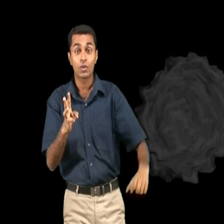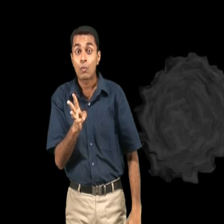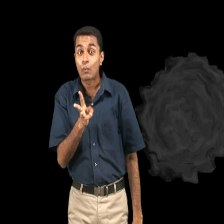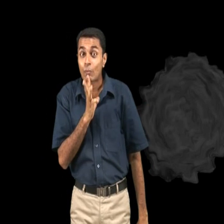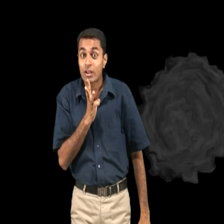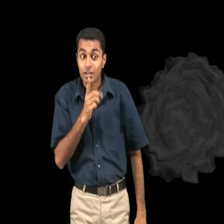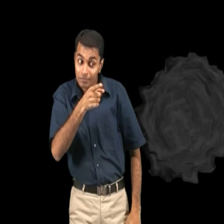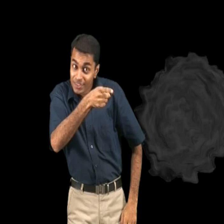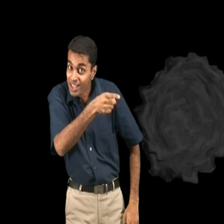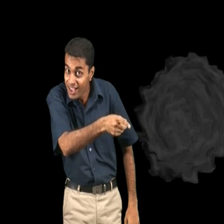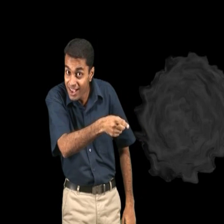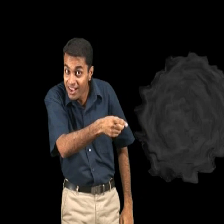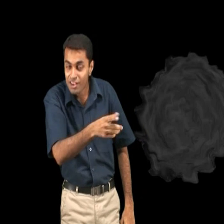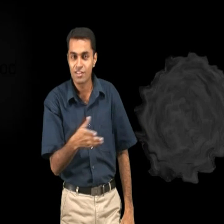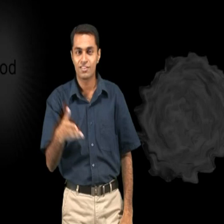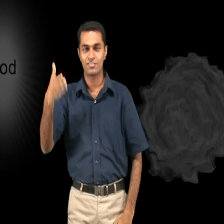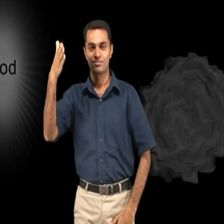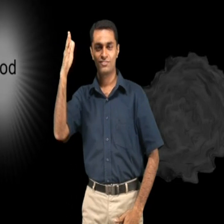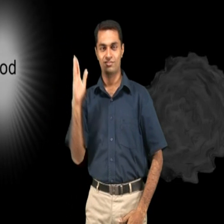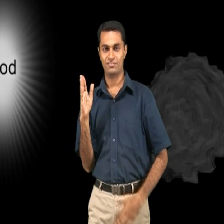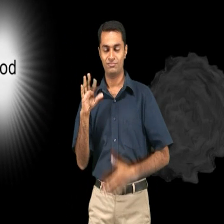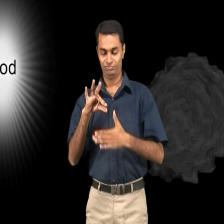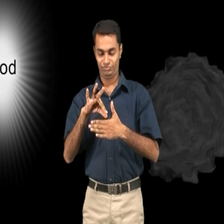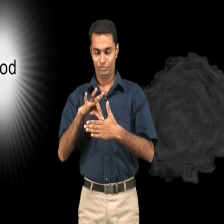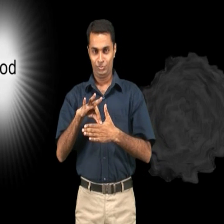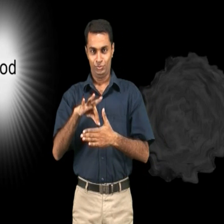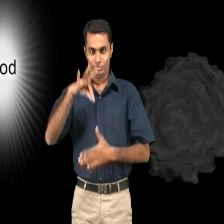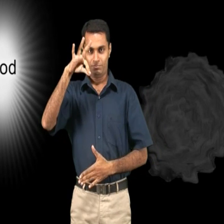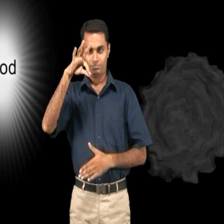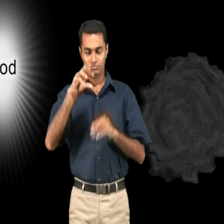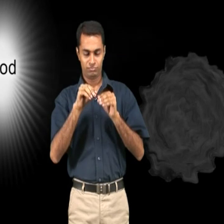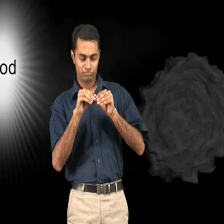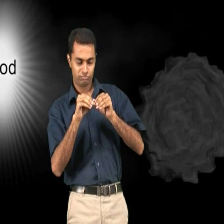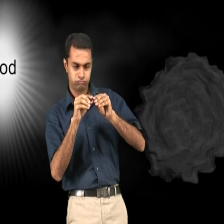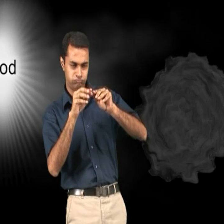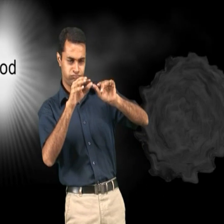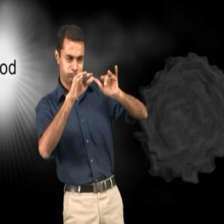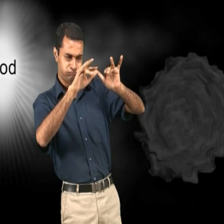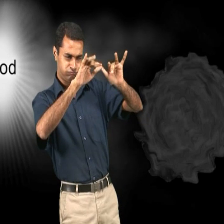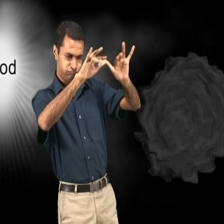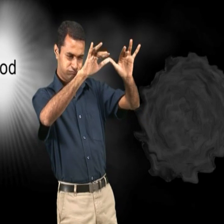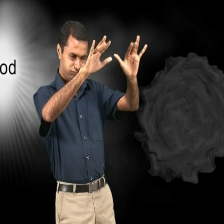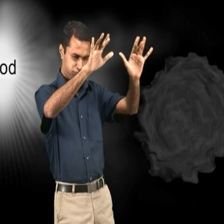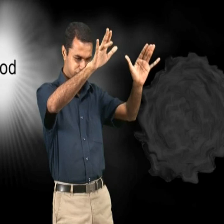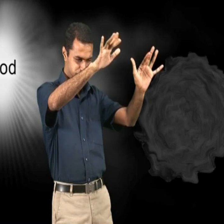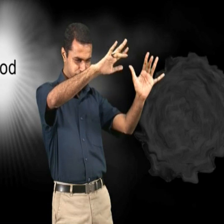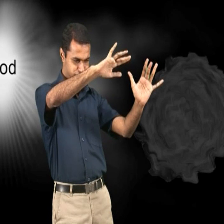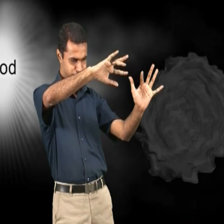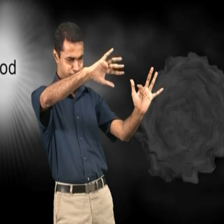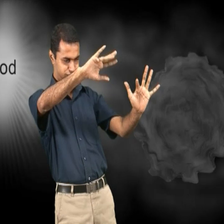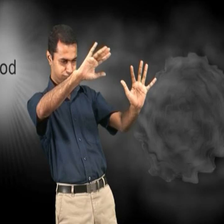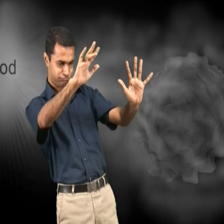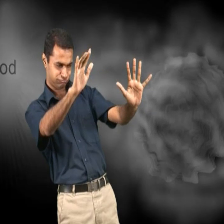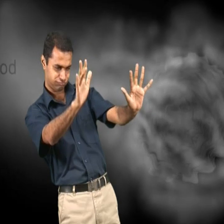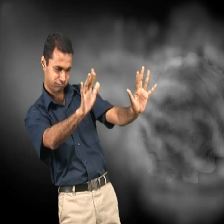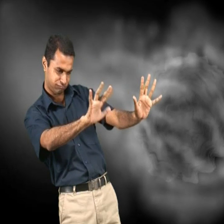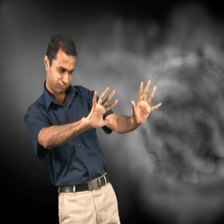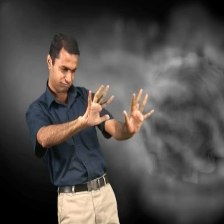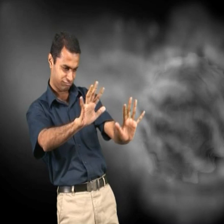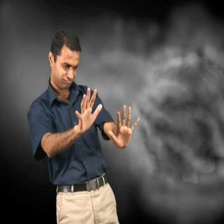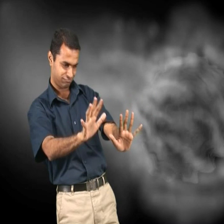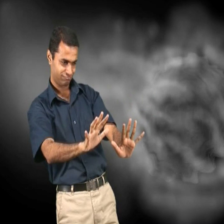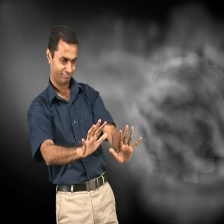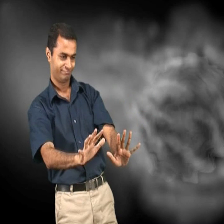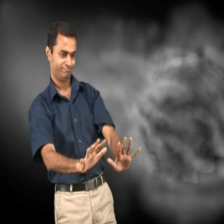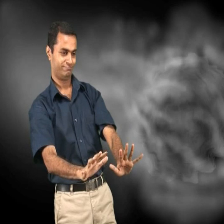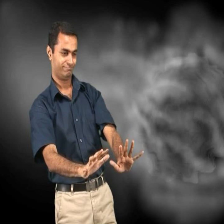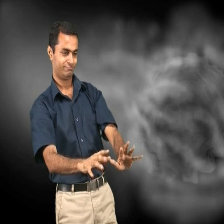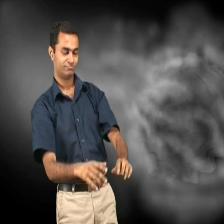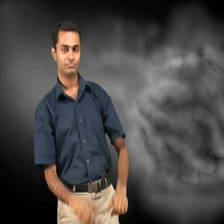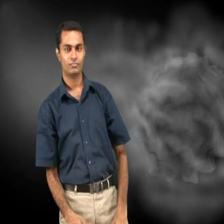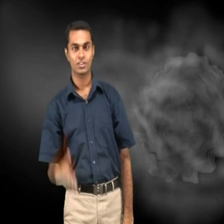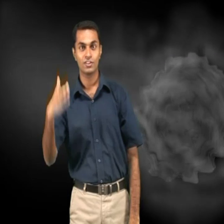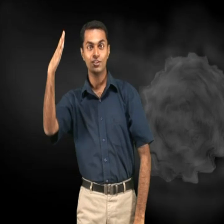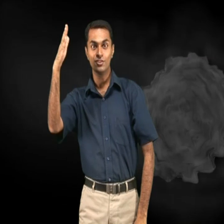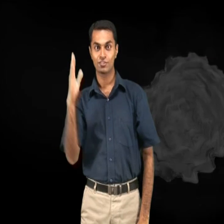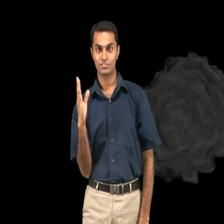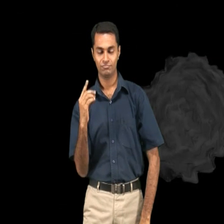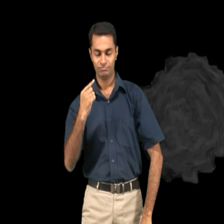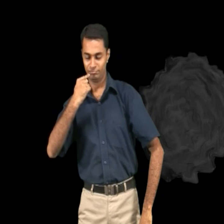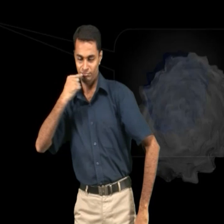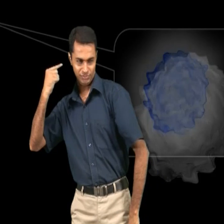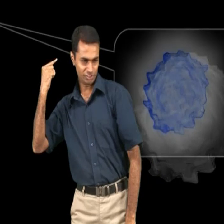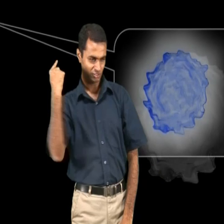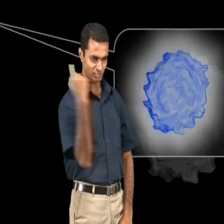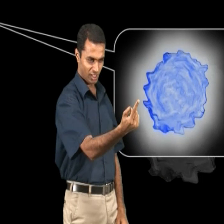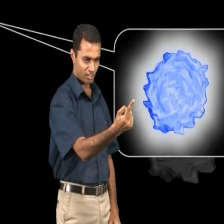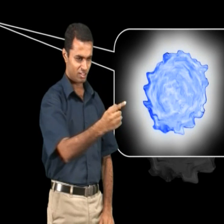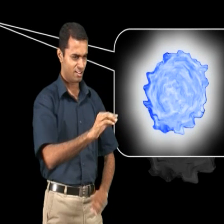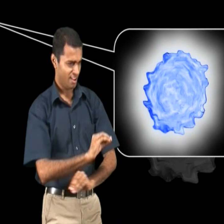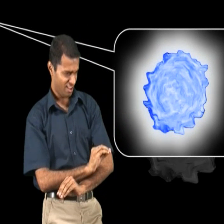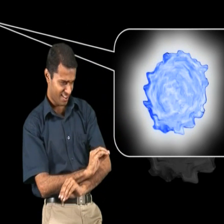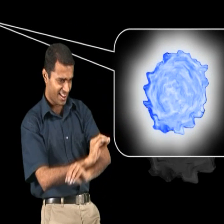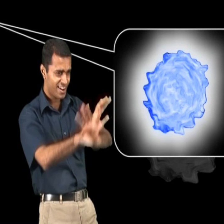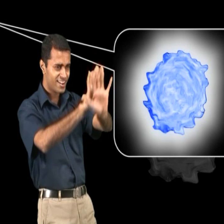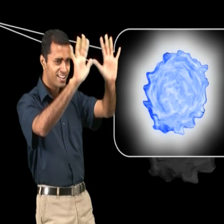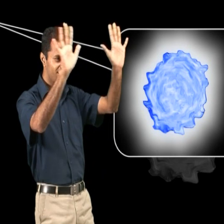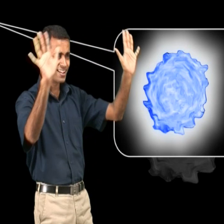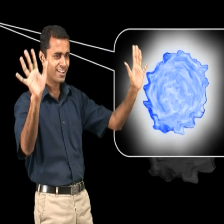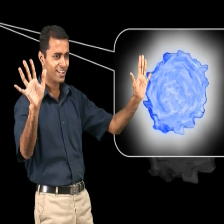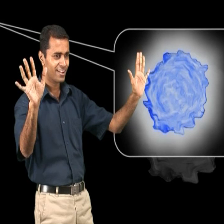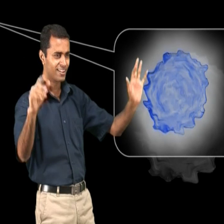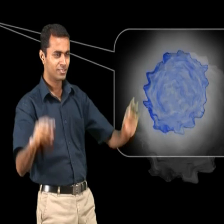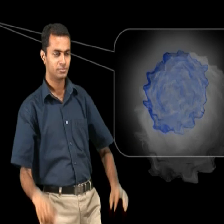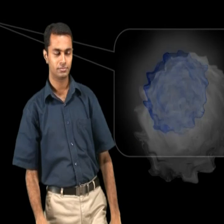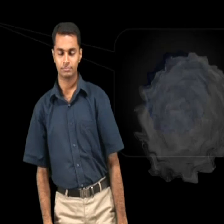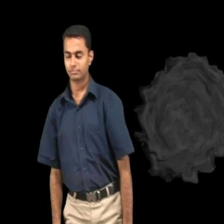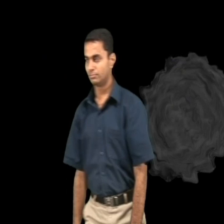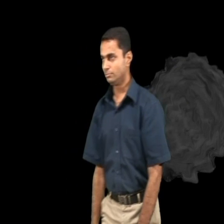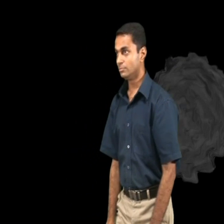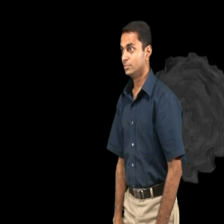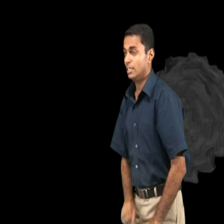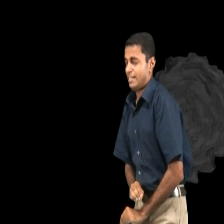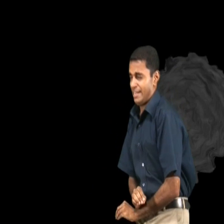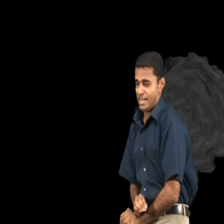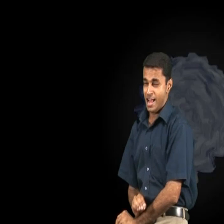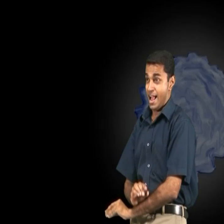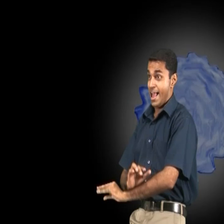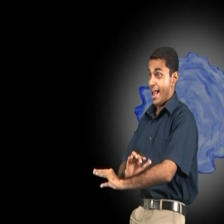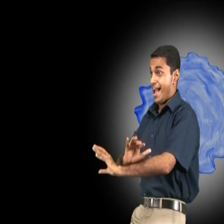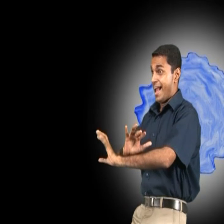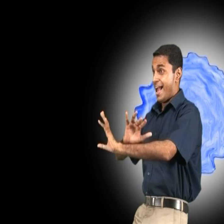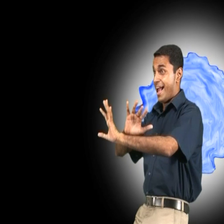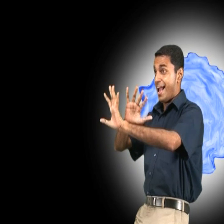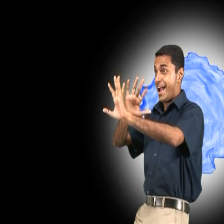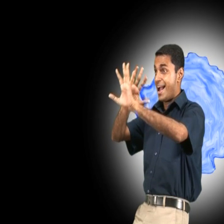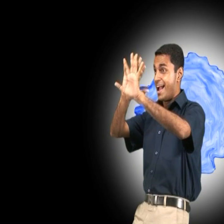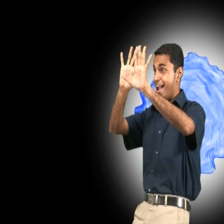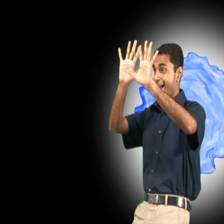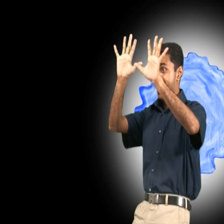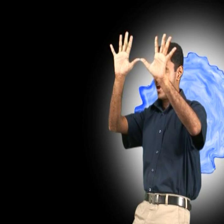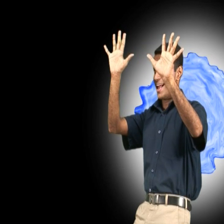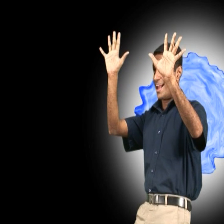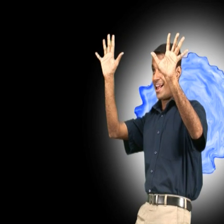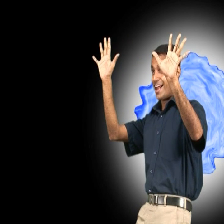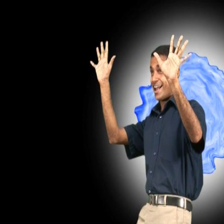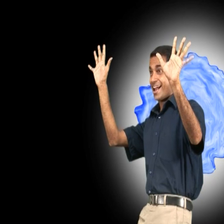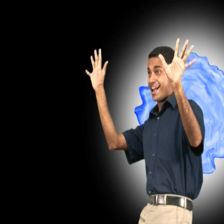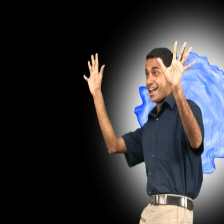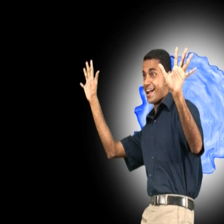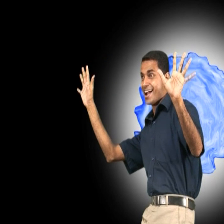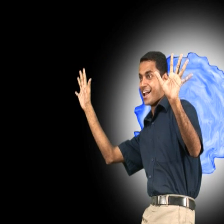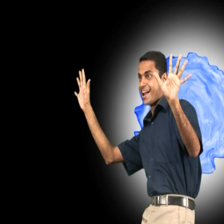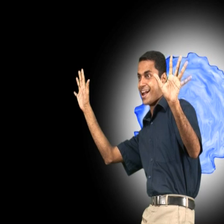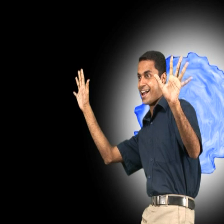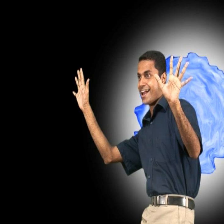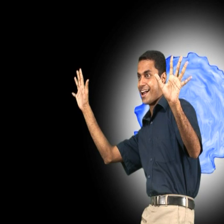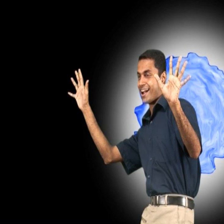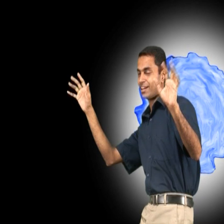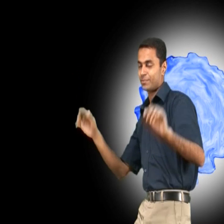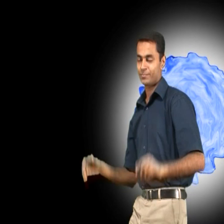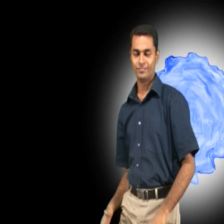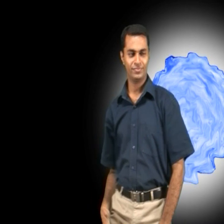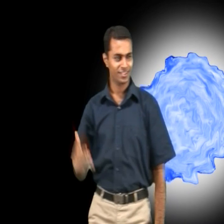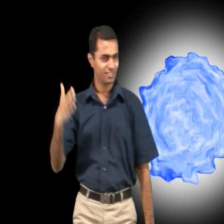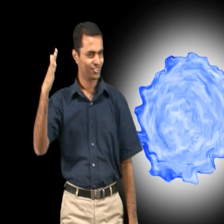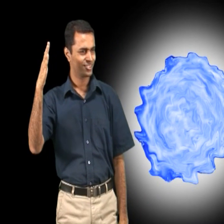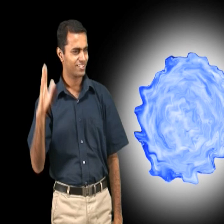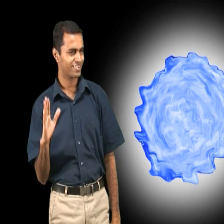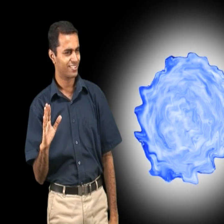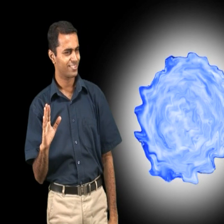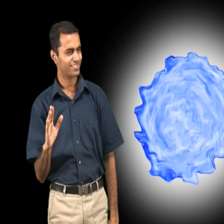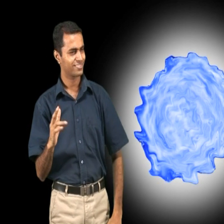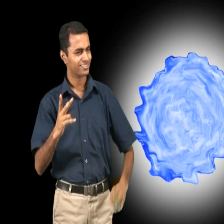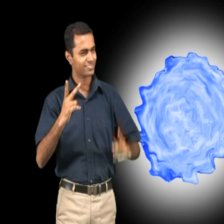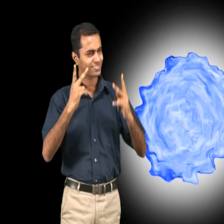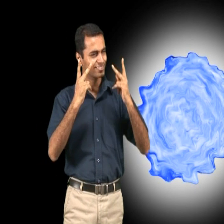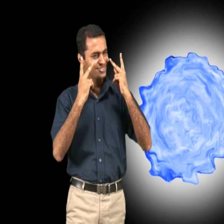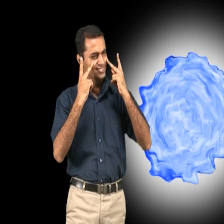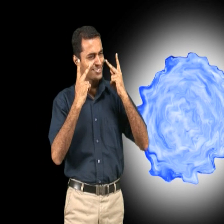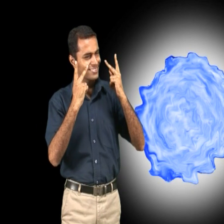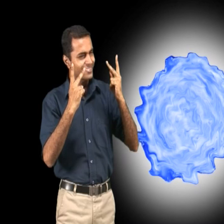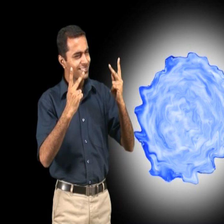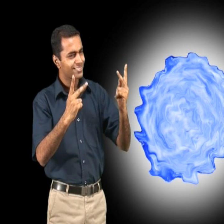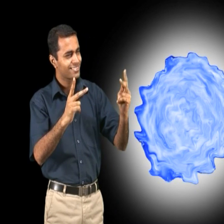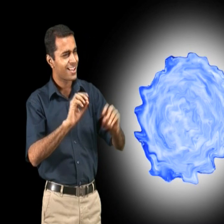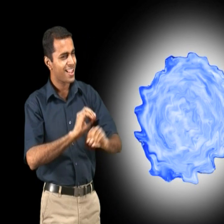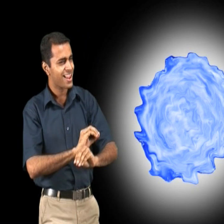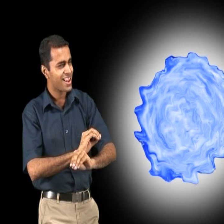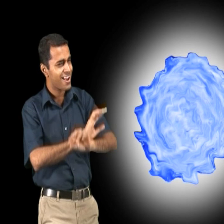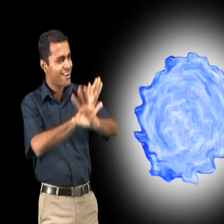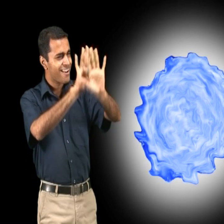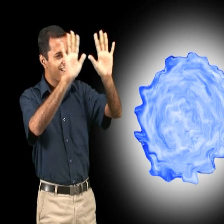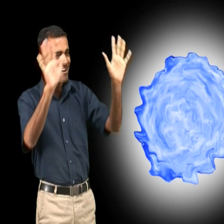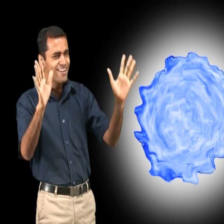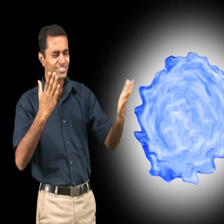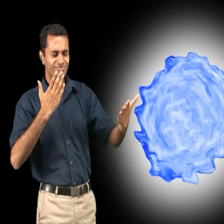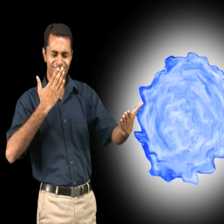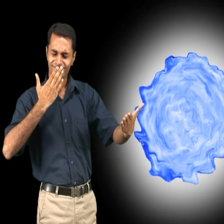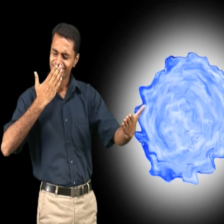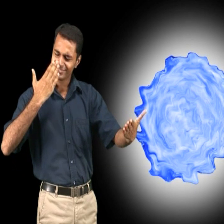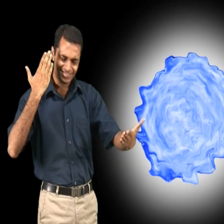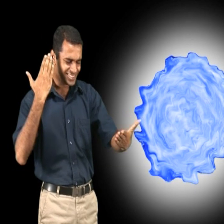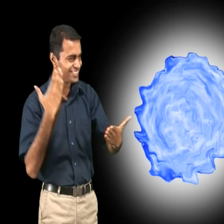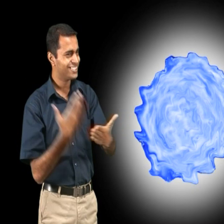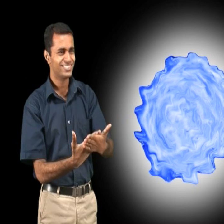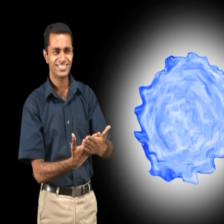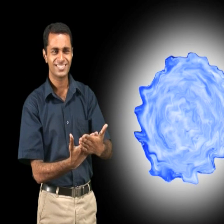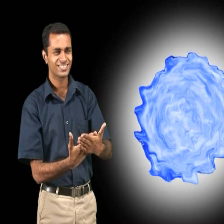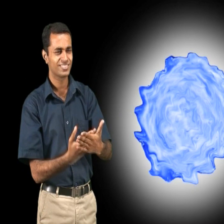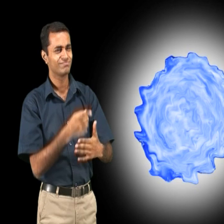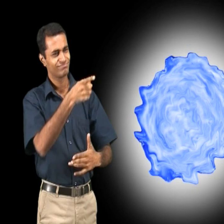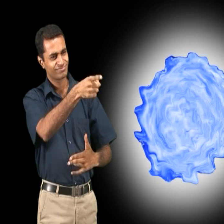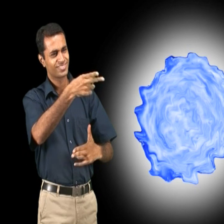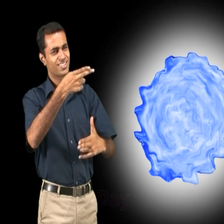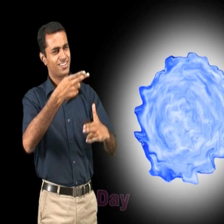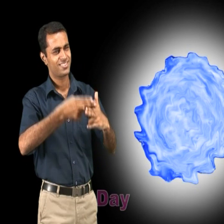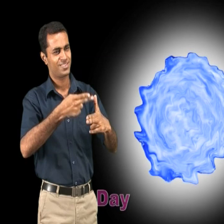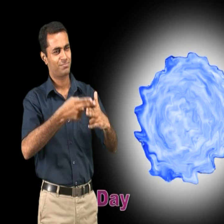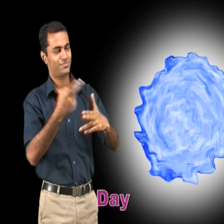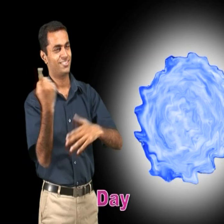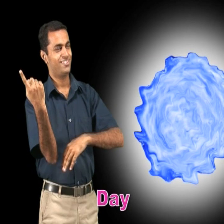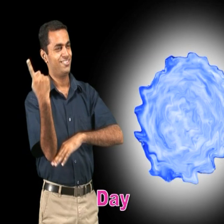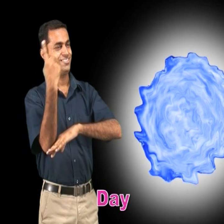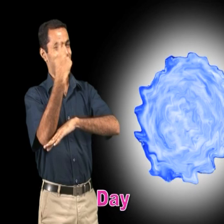And the Spirit of God was hovering over the surface of the waters. And God said, “Let there be light,” and there was light. And God saw that the light was good, and He separated the light from the darkness.